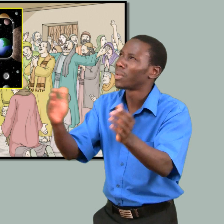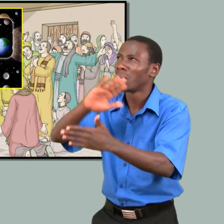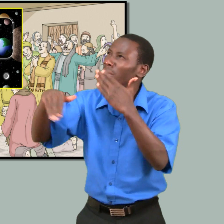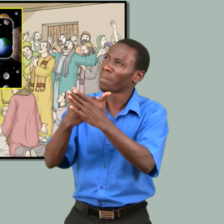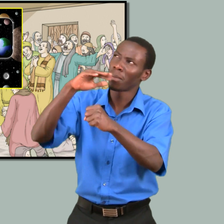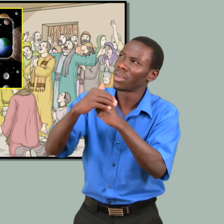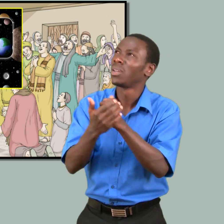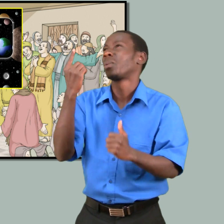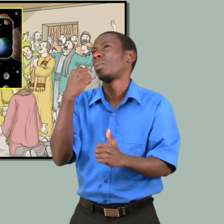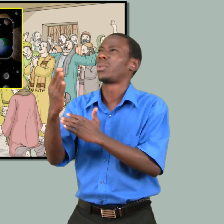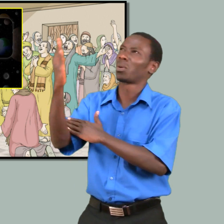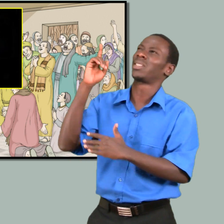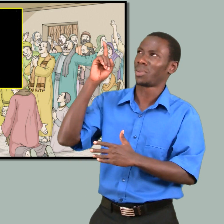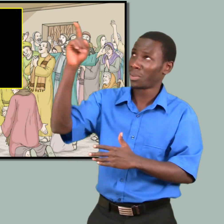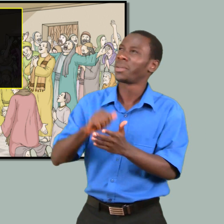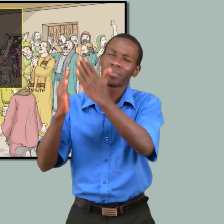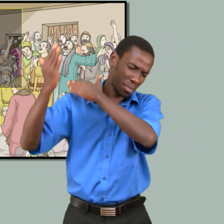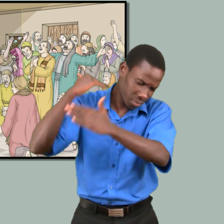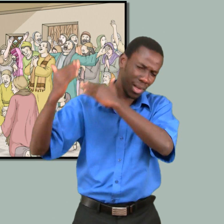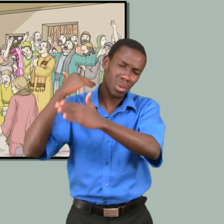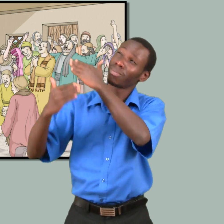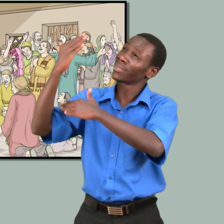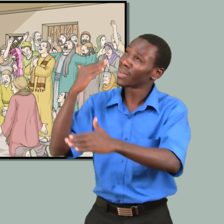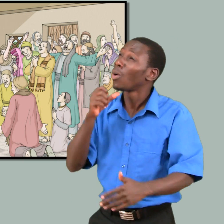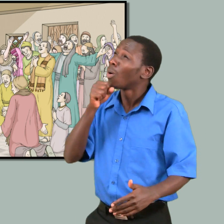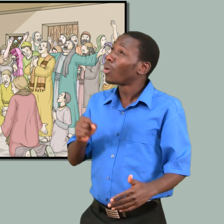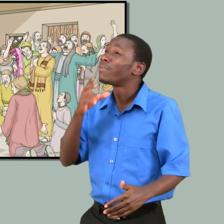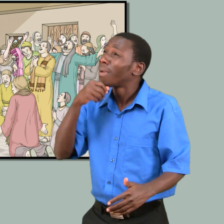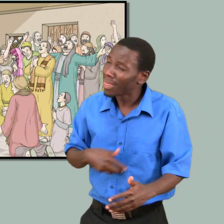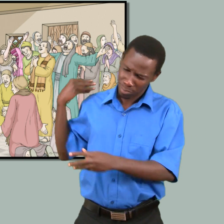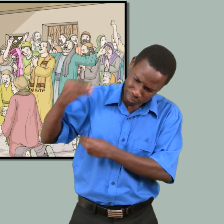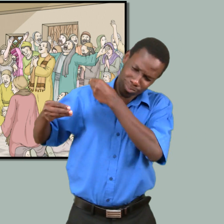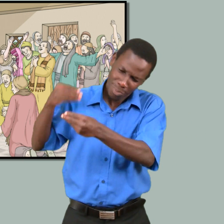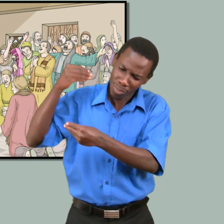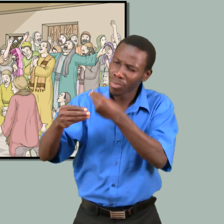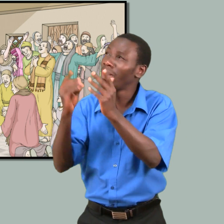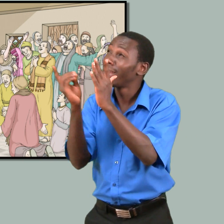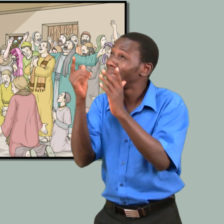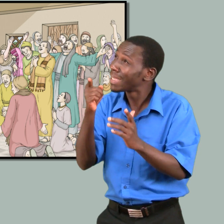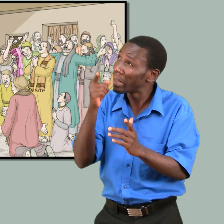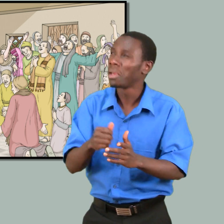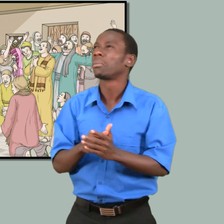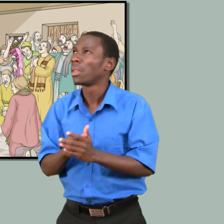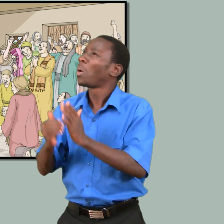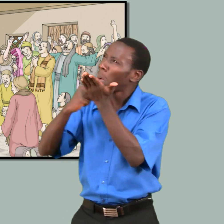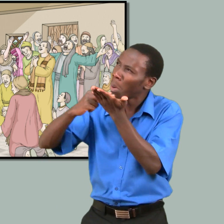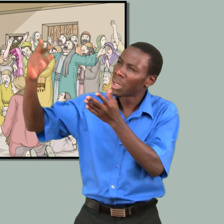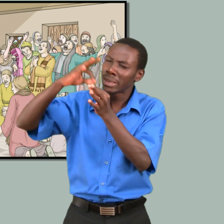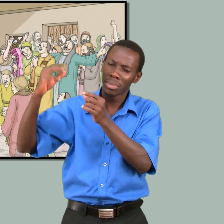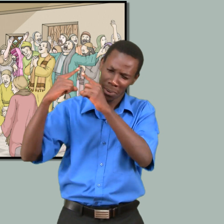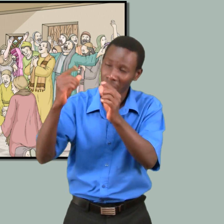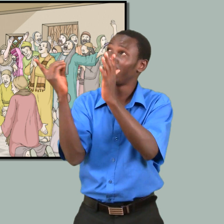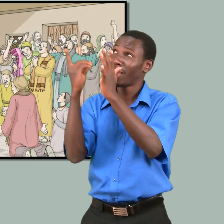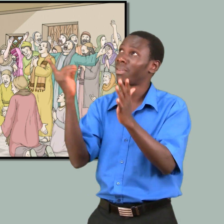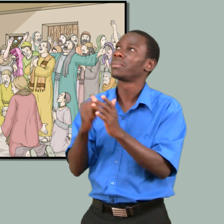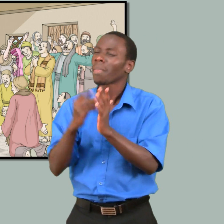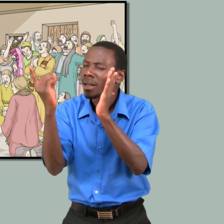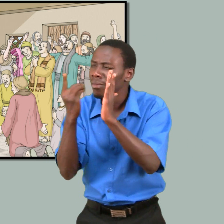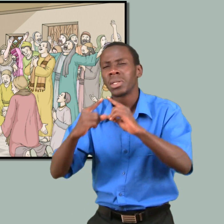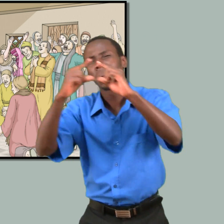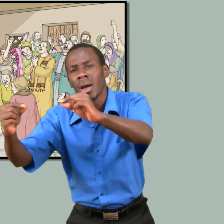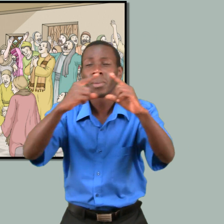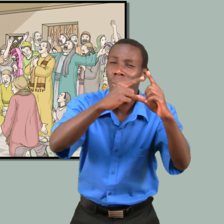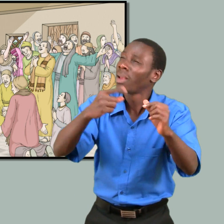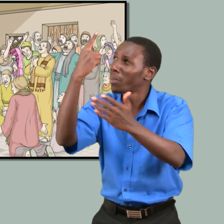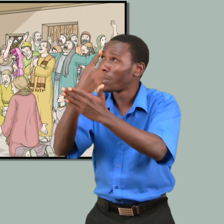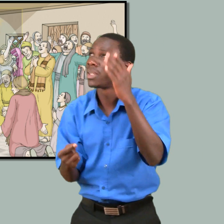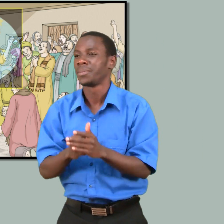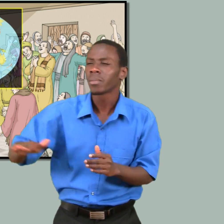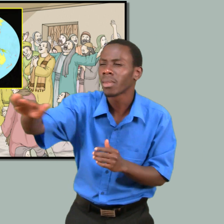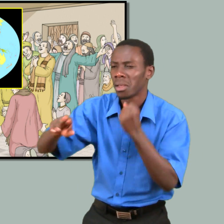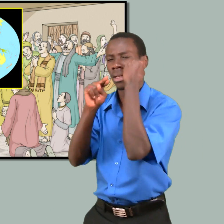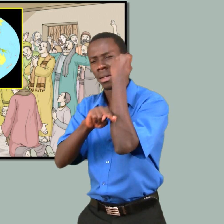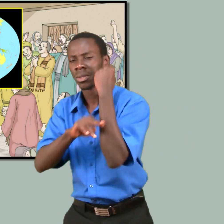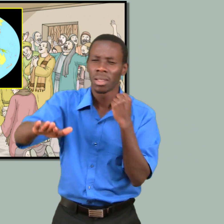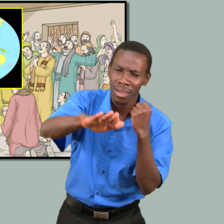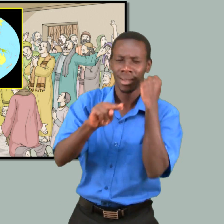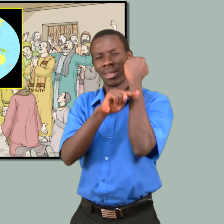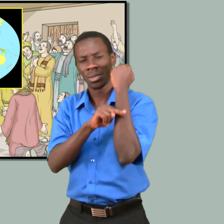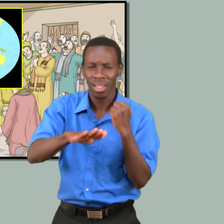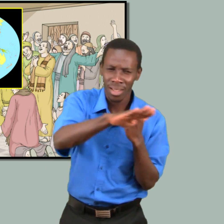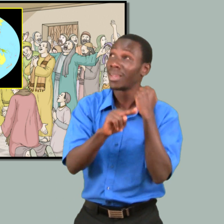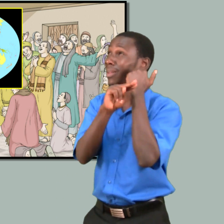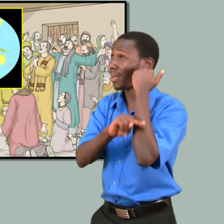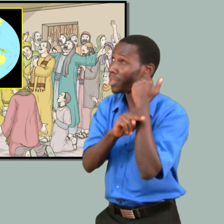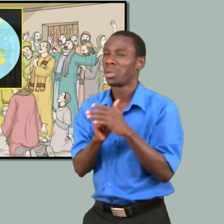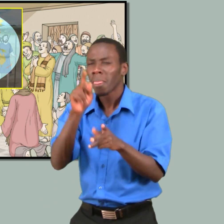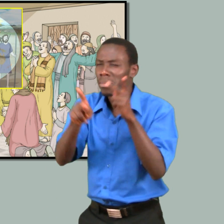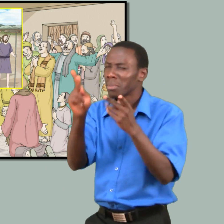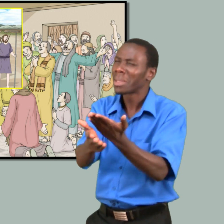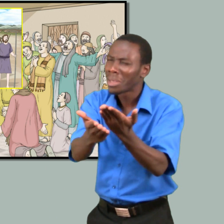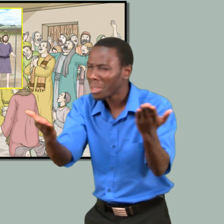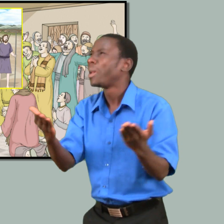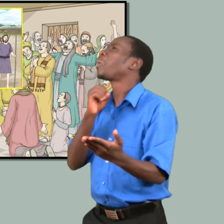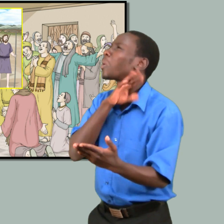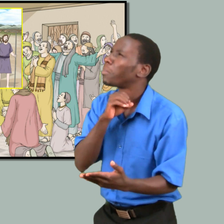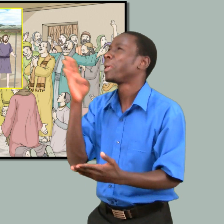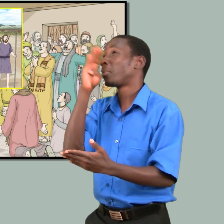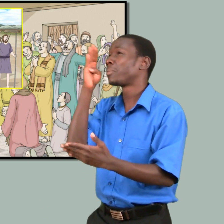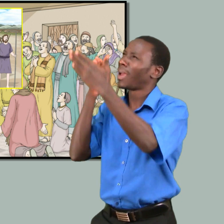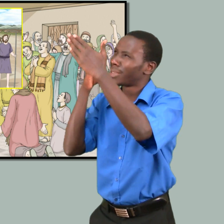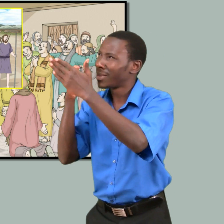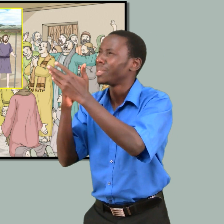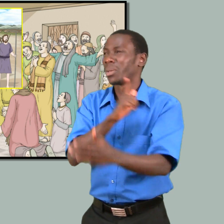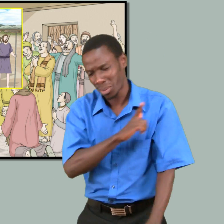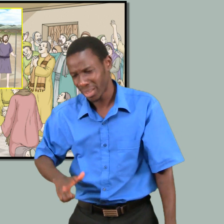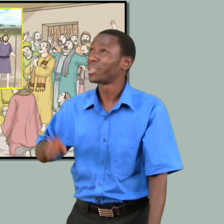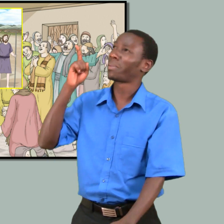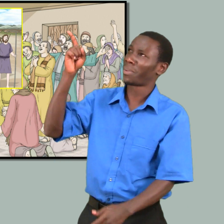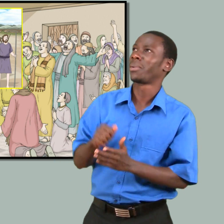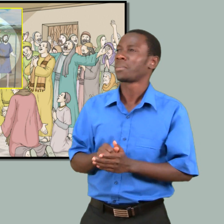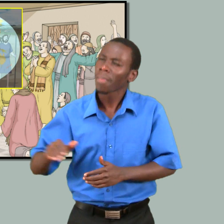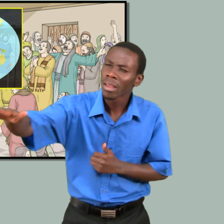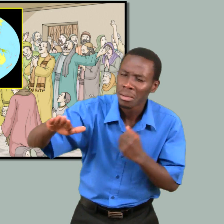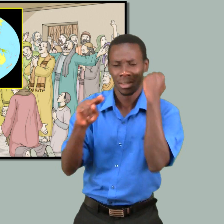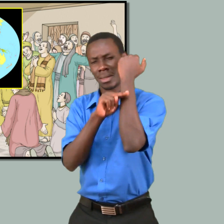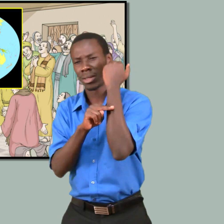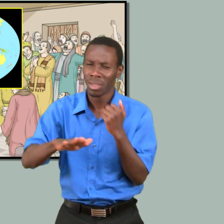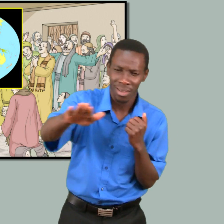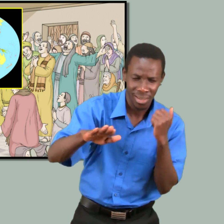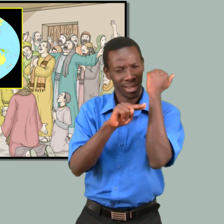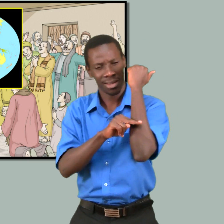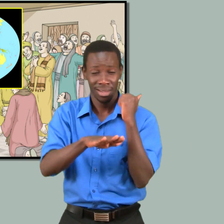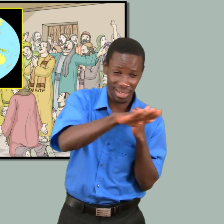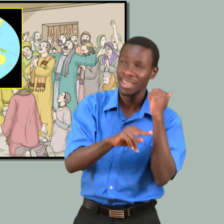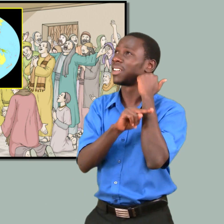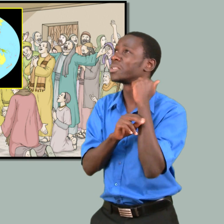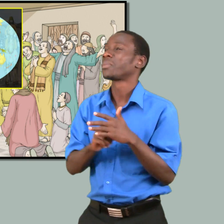You spoke by the Holy Spirit through the mouth of Your servant, our father David: ‘Why do the nations rage and the peoples plot in vain?